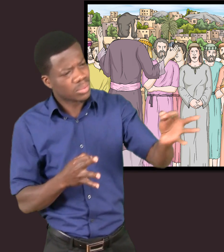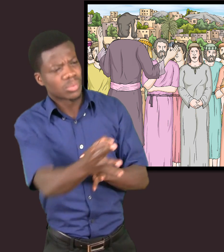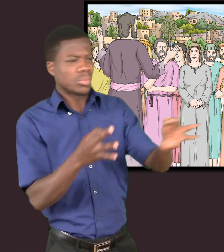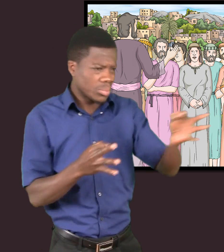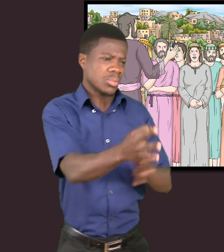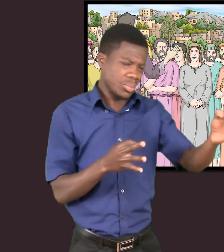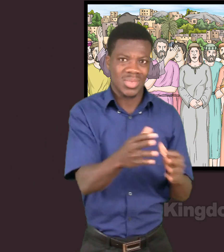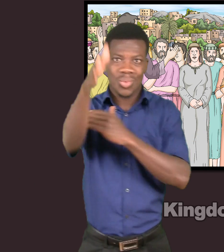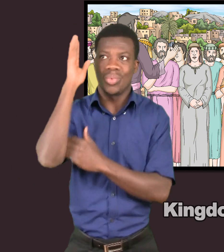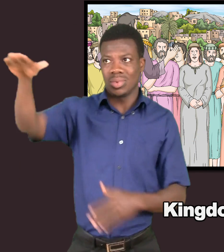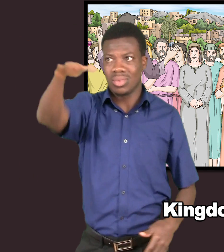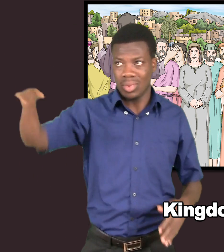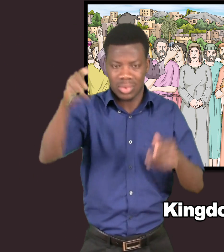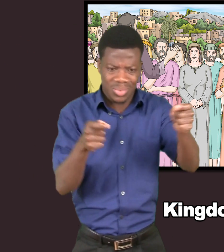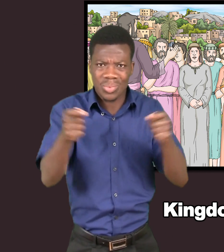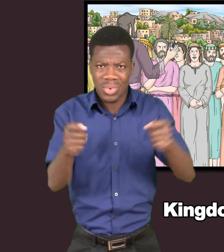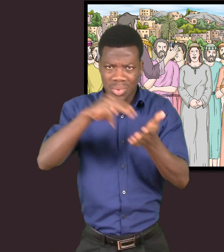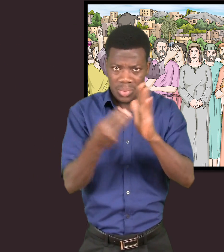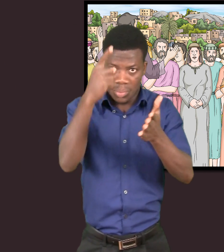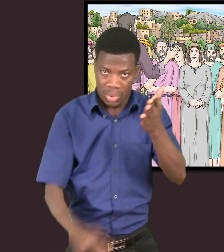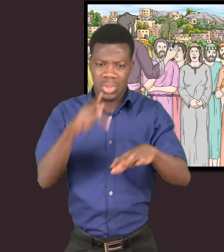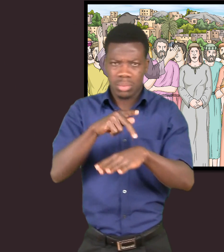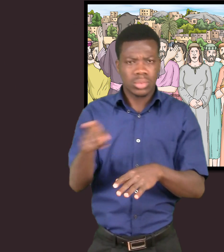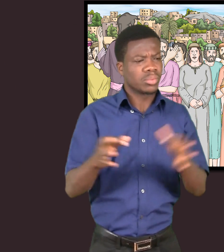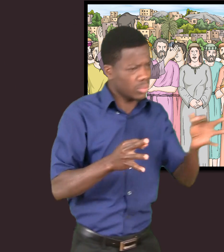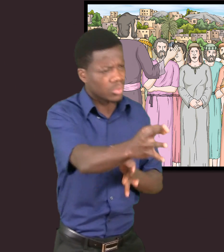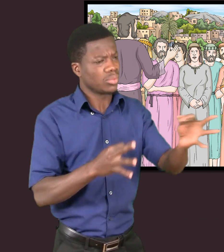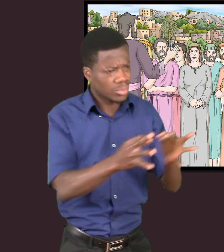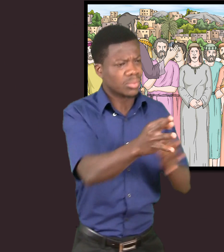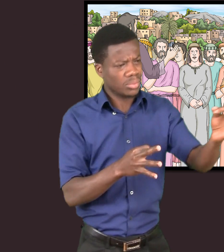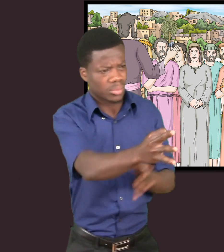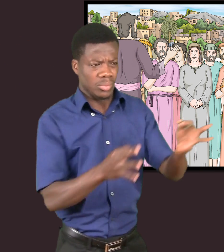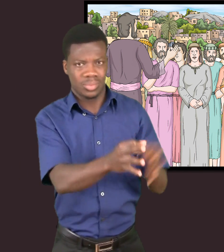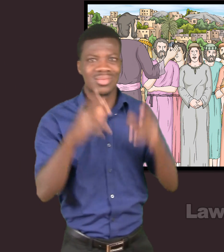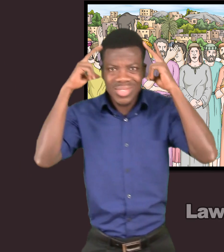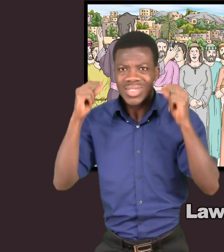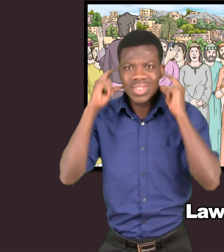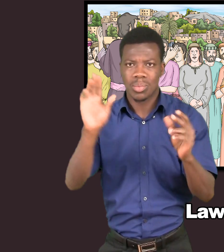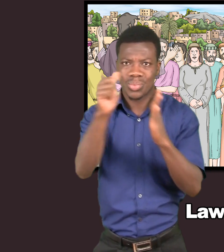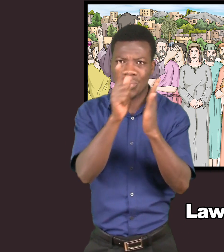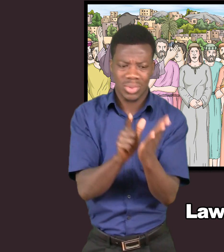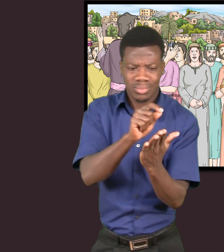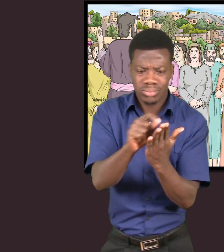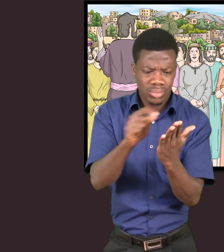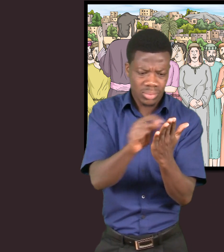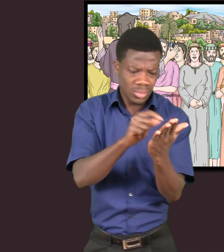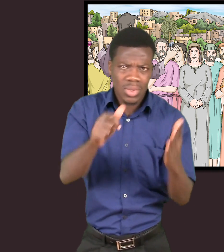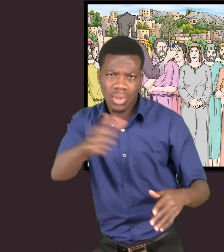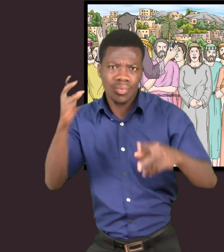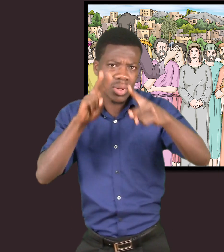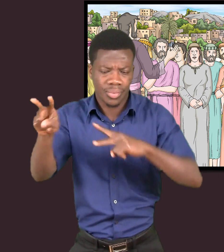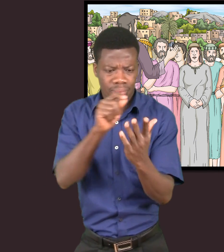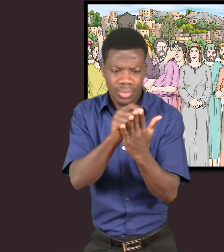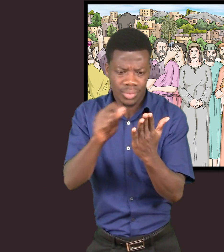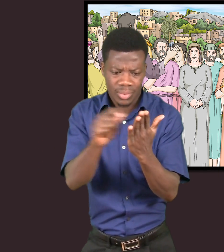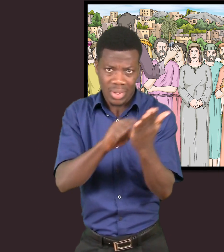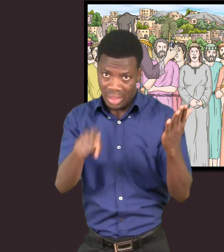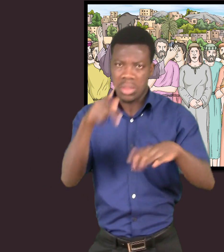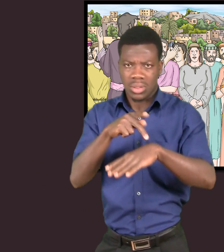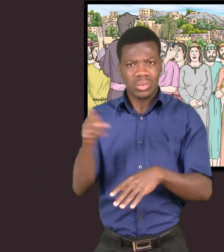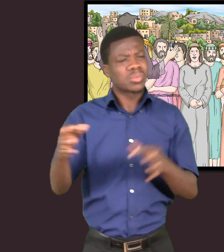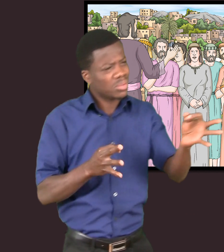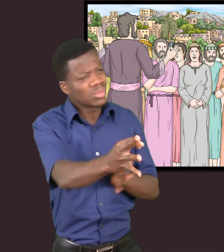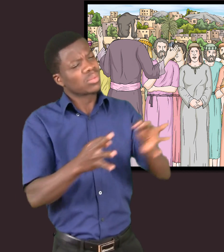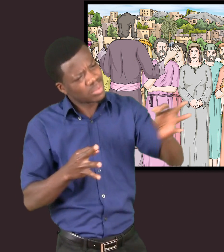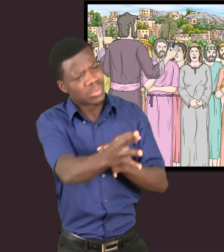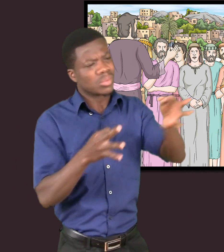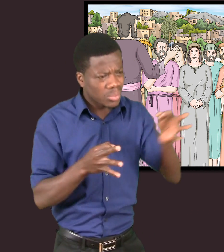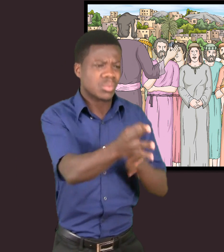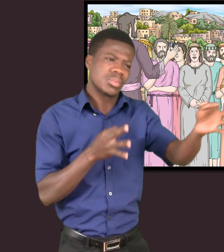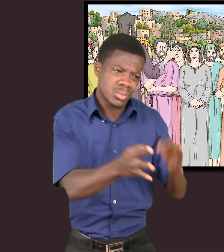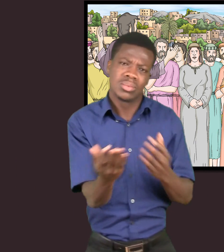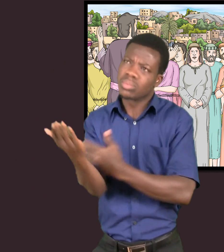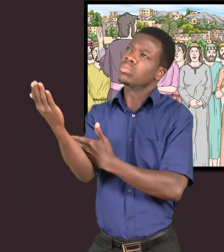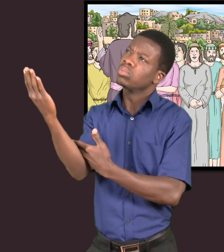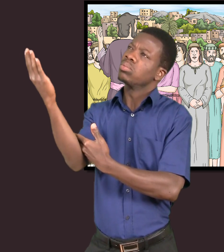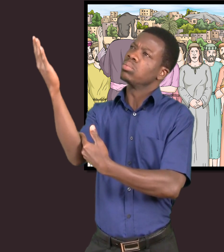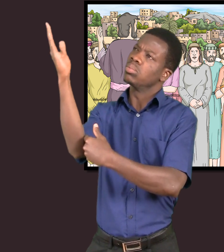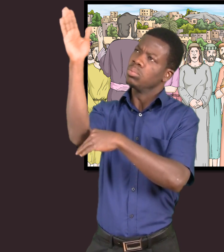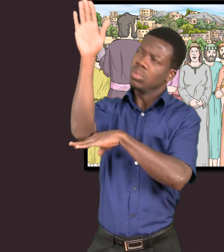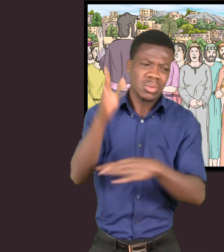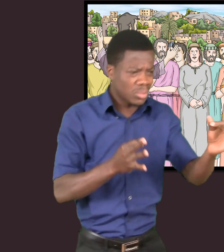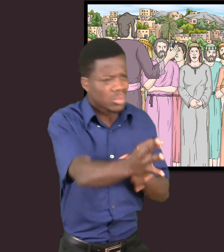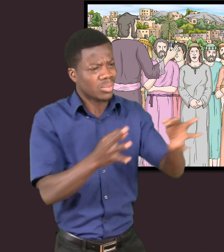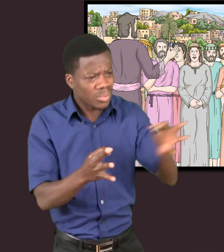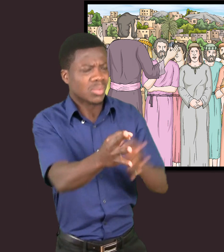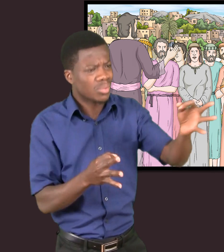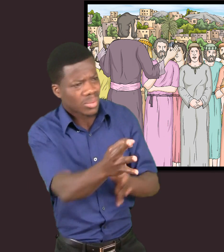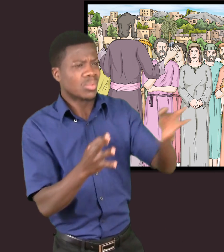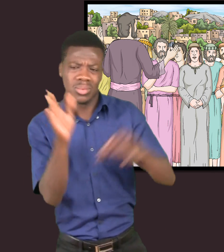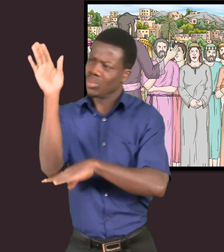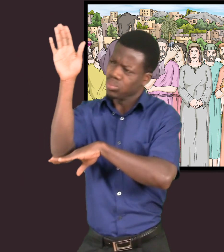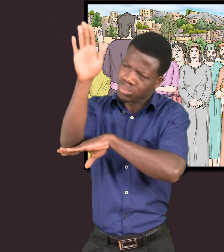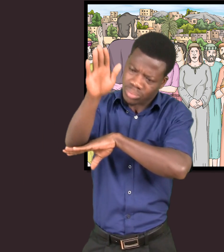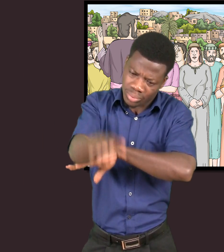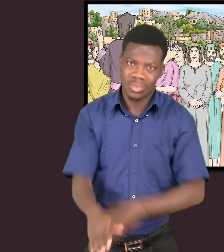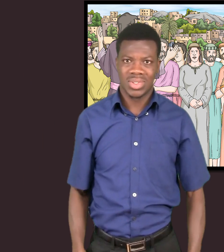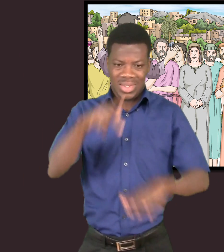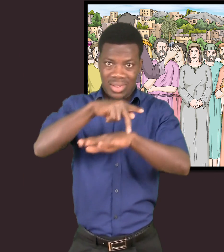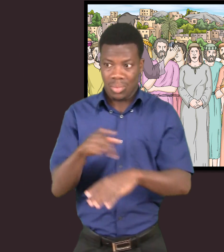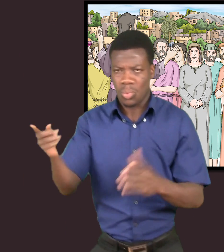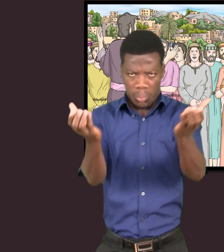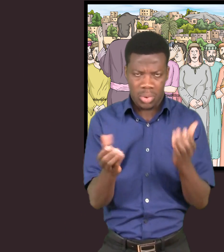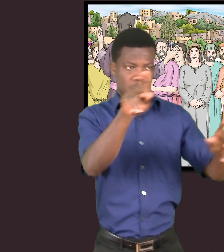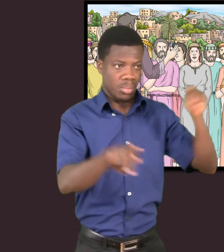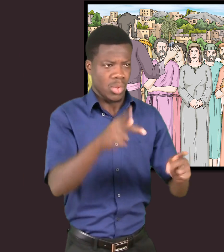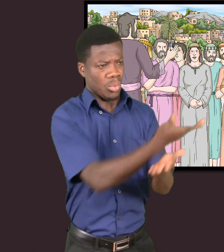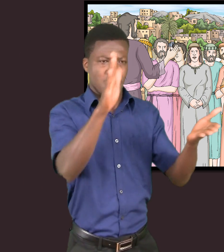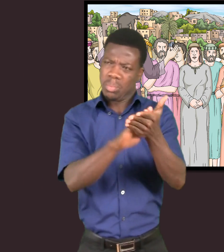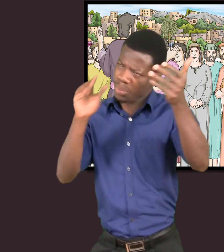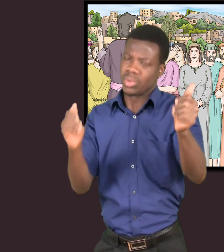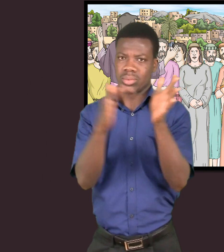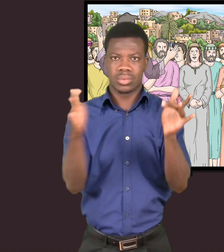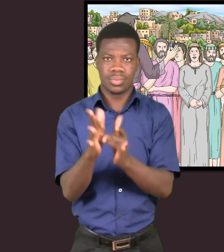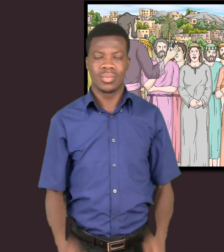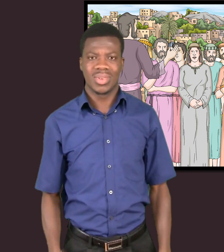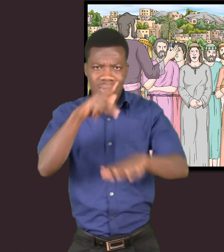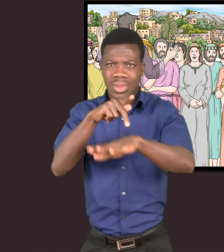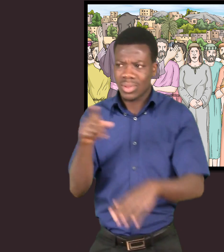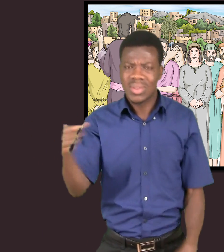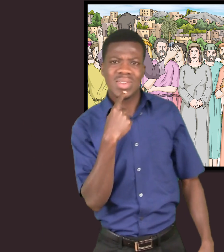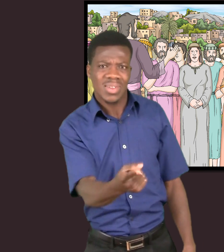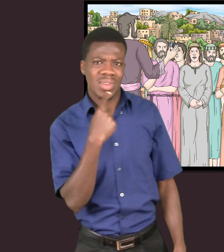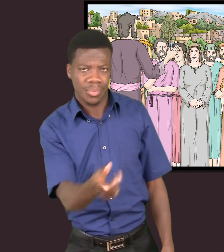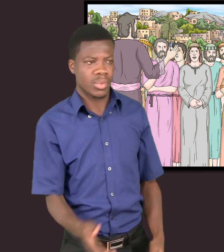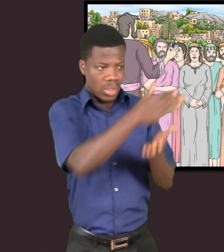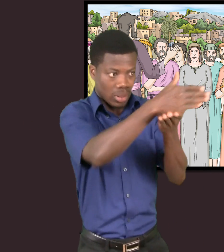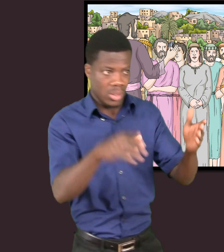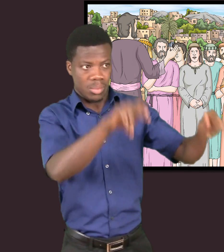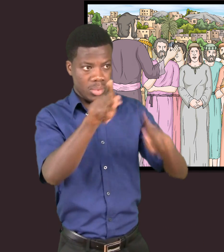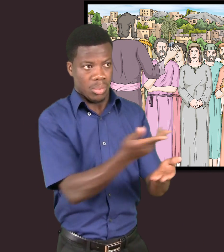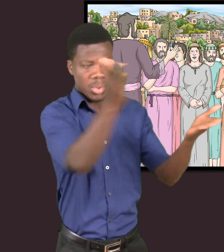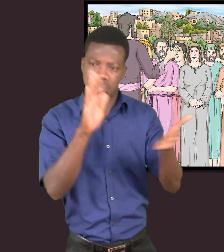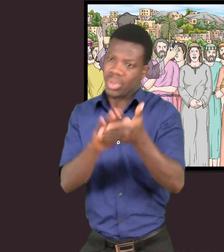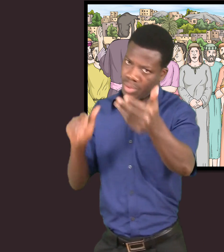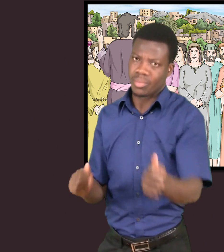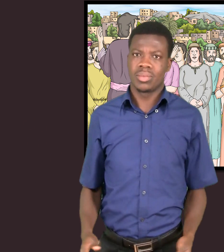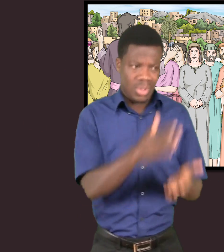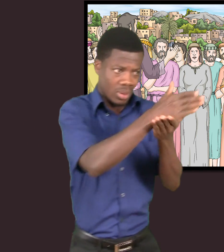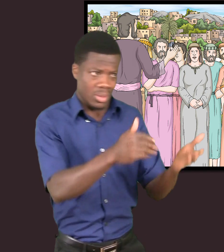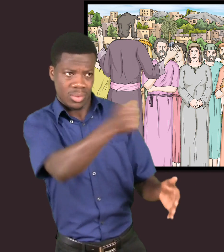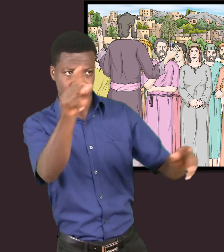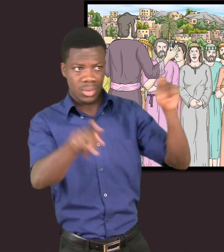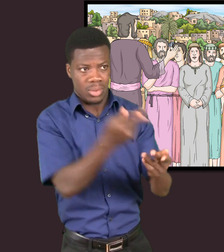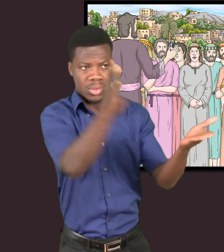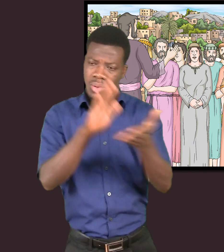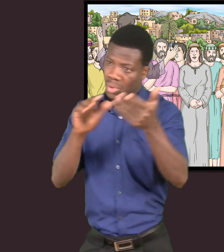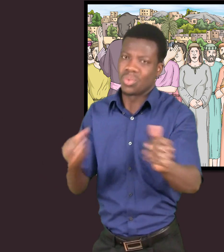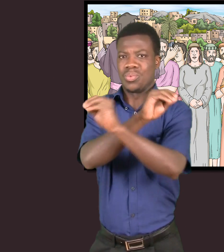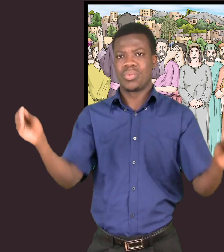He expounded to them from morning to evening, testifying about the kingdom of God and persuading them about Jesus from the Law of Moses and the Prophets.